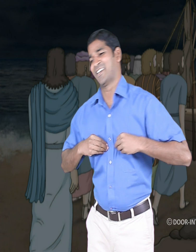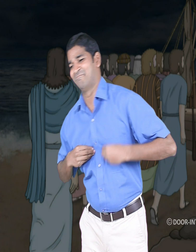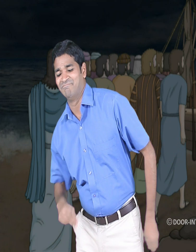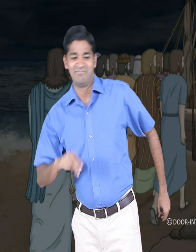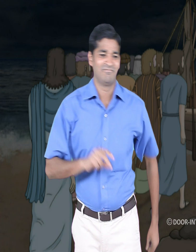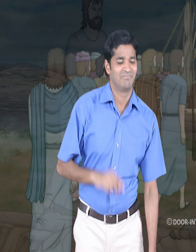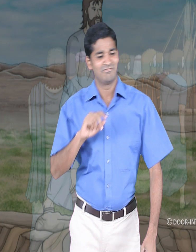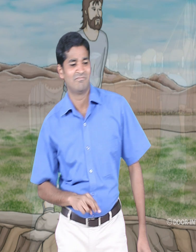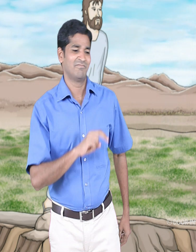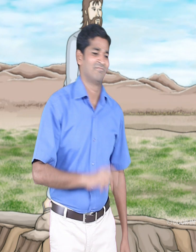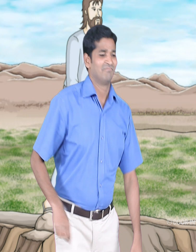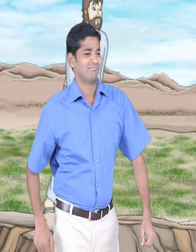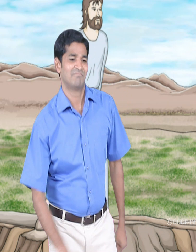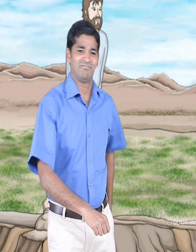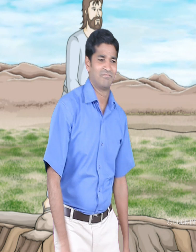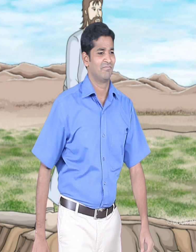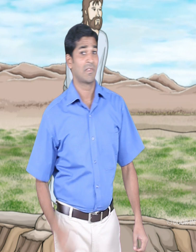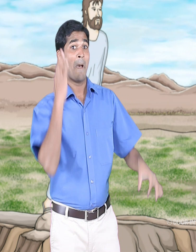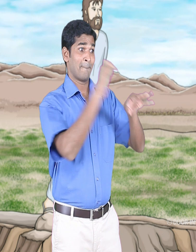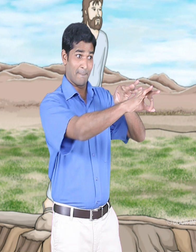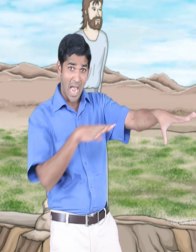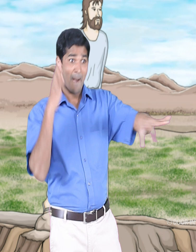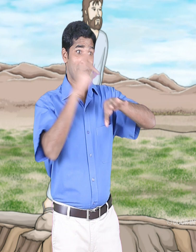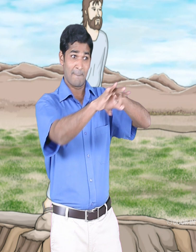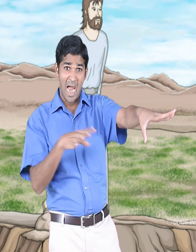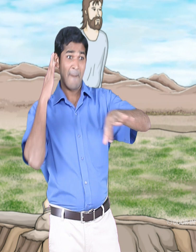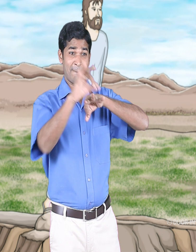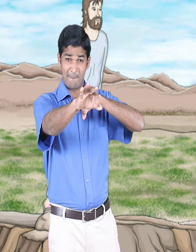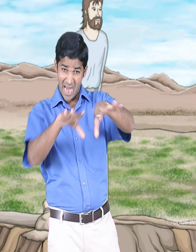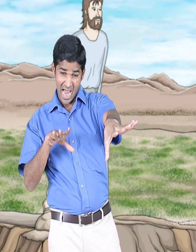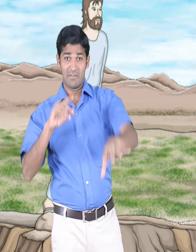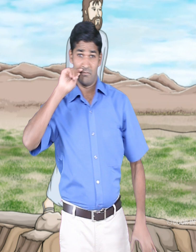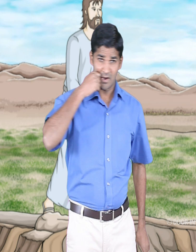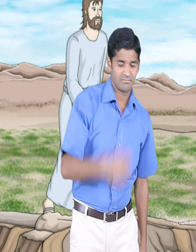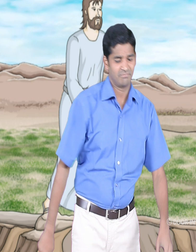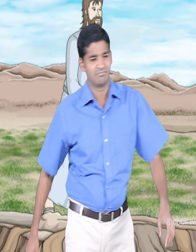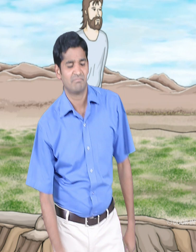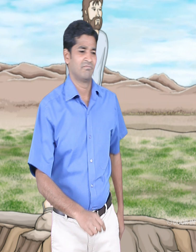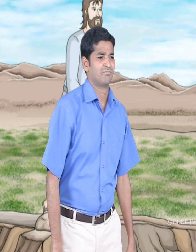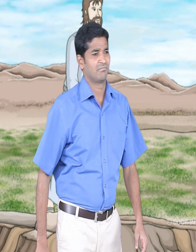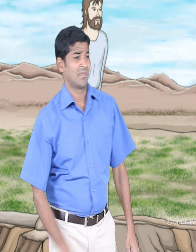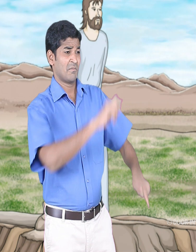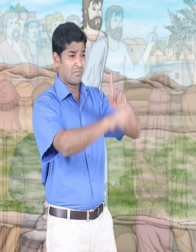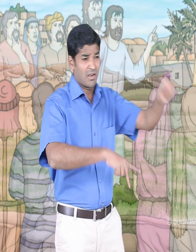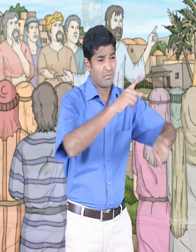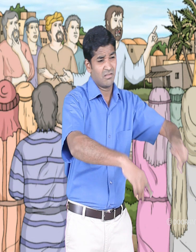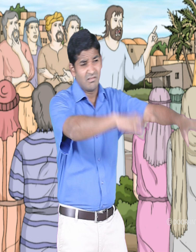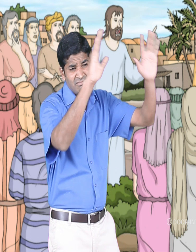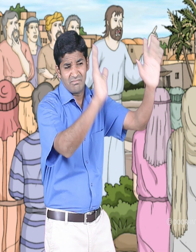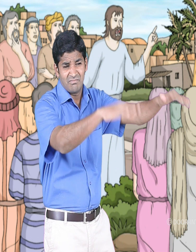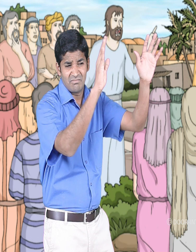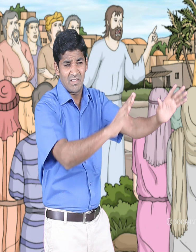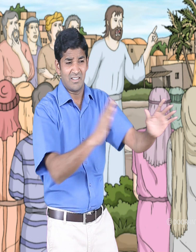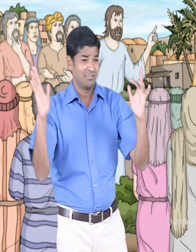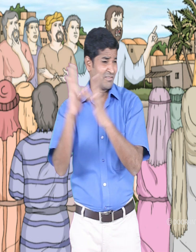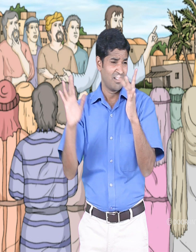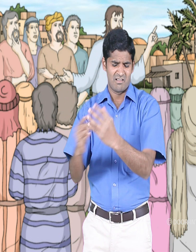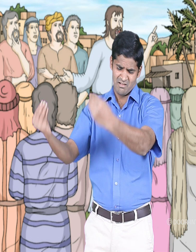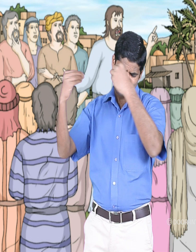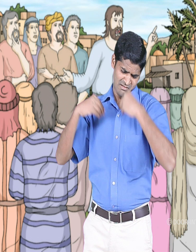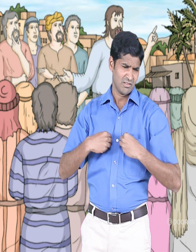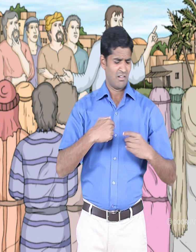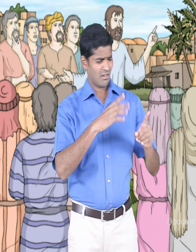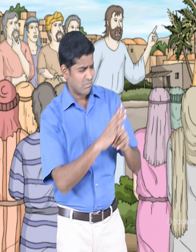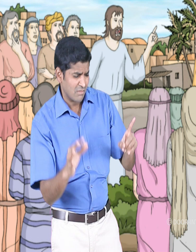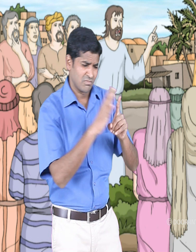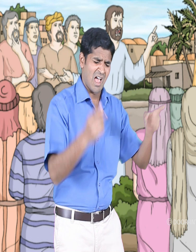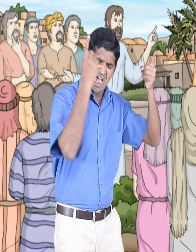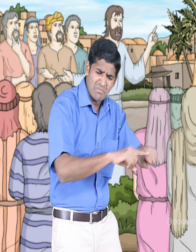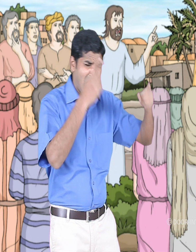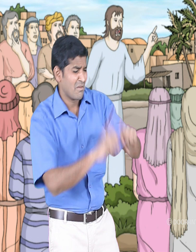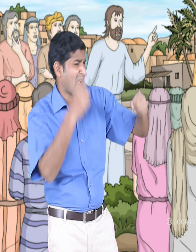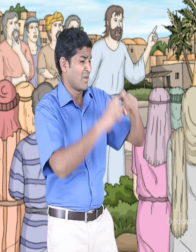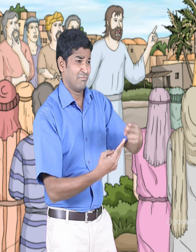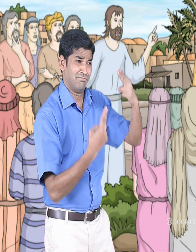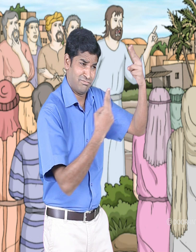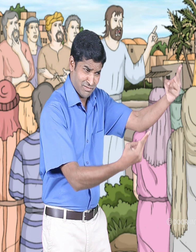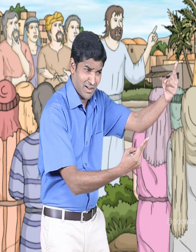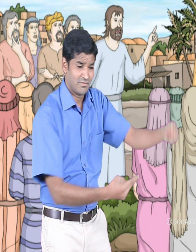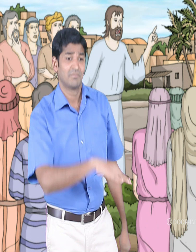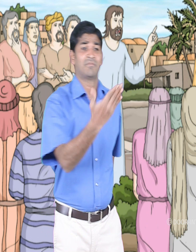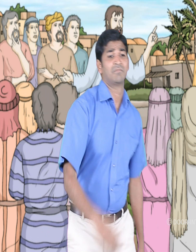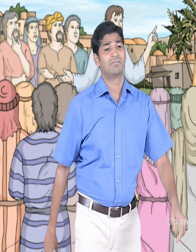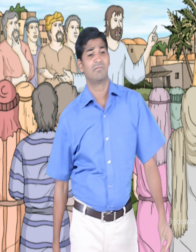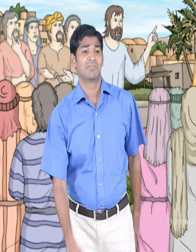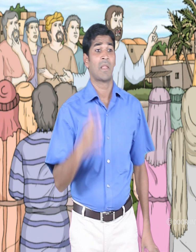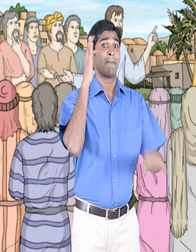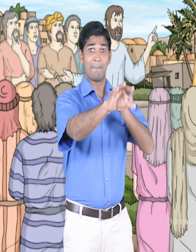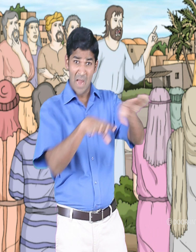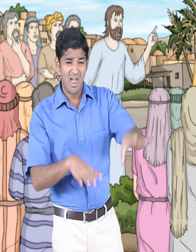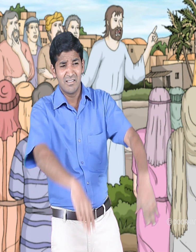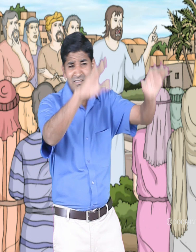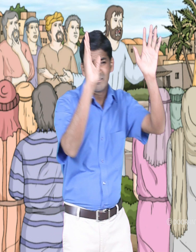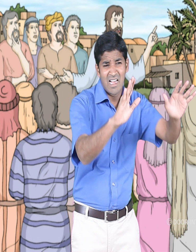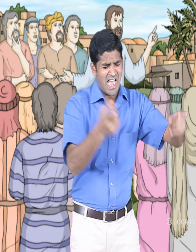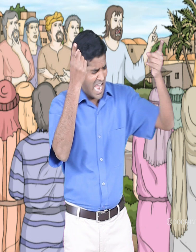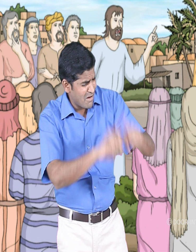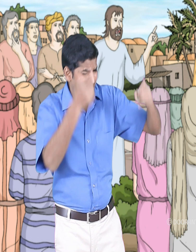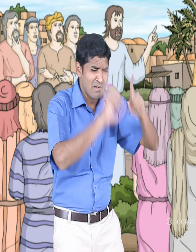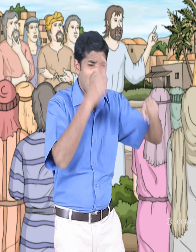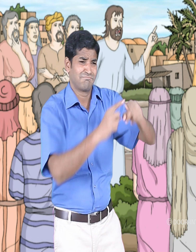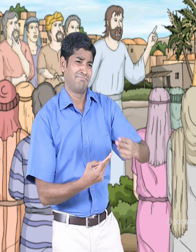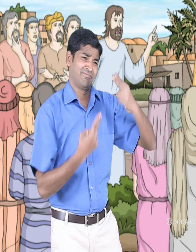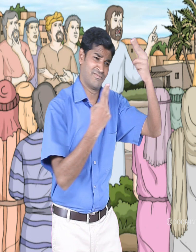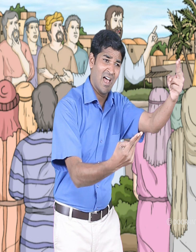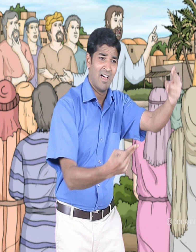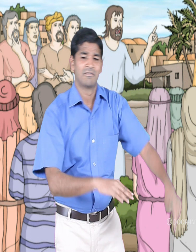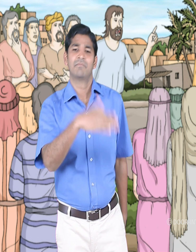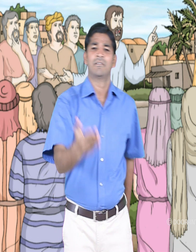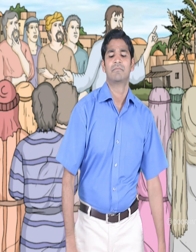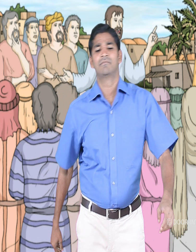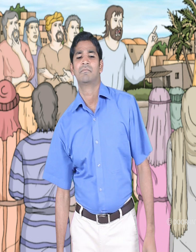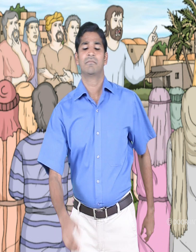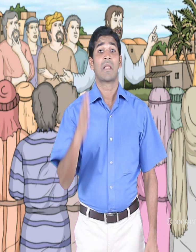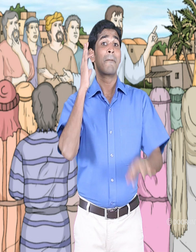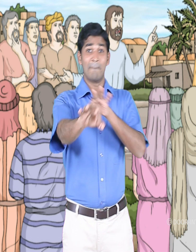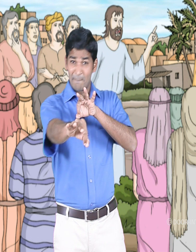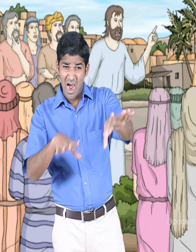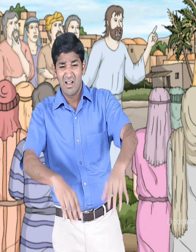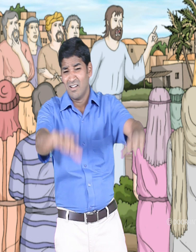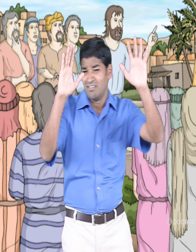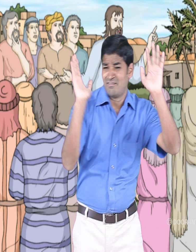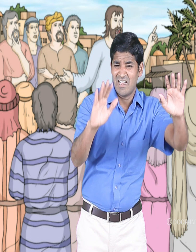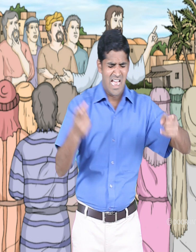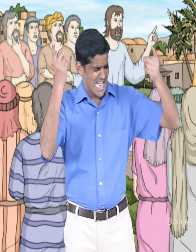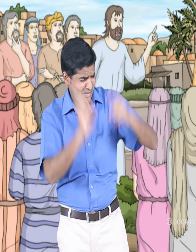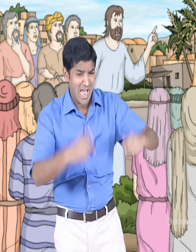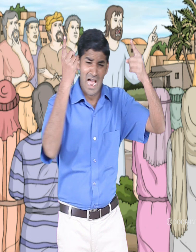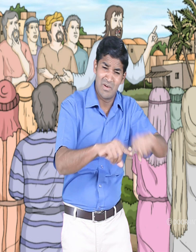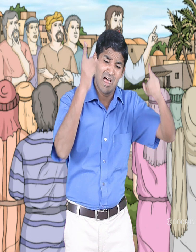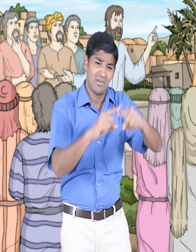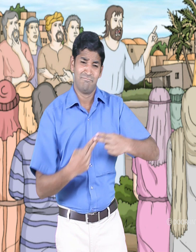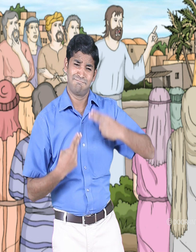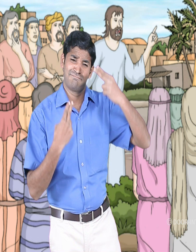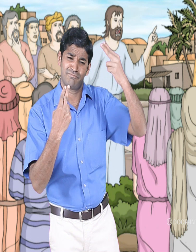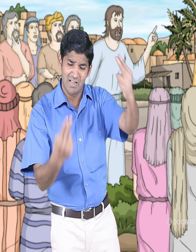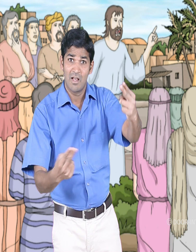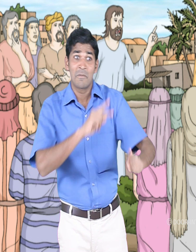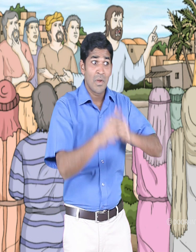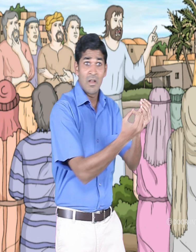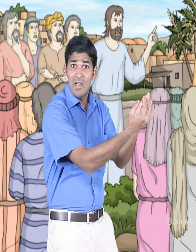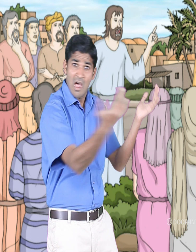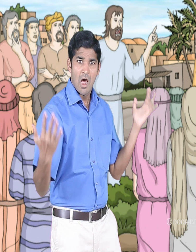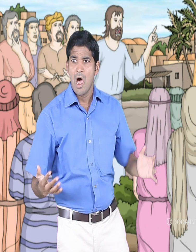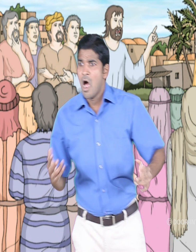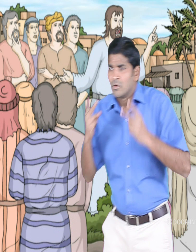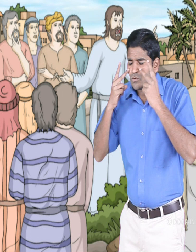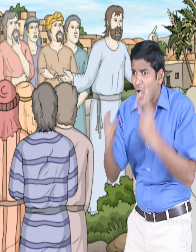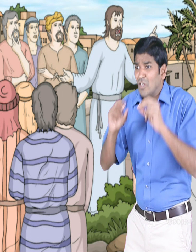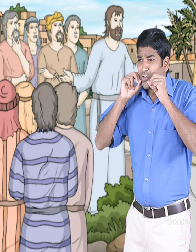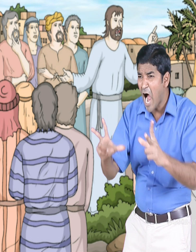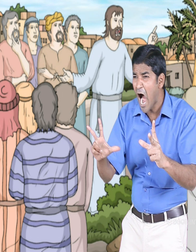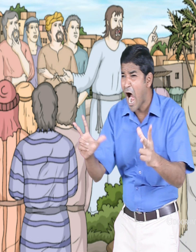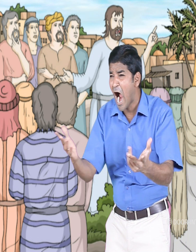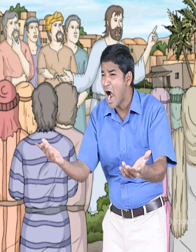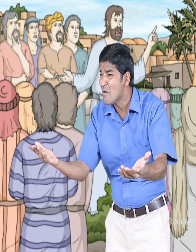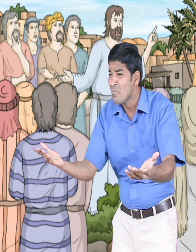So the man went away and began to proclaim throughout the Decapolis how much Jesus had done for him.